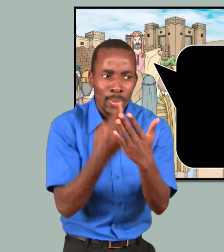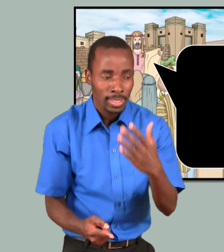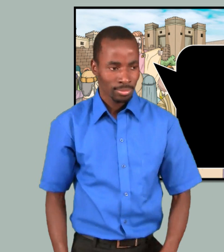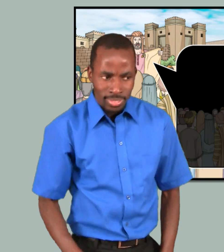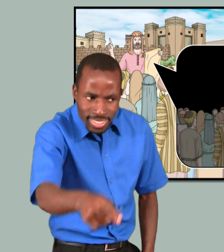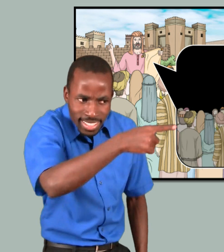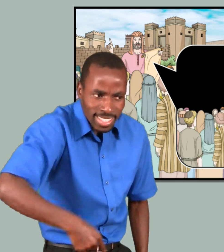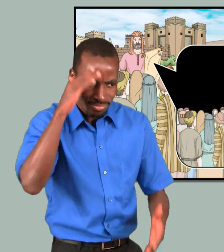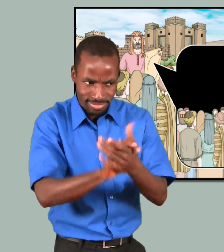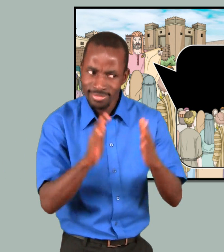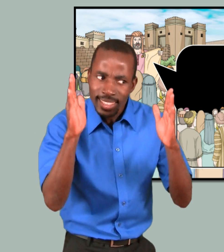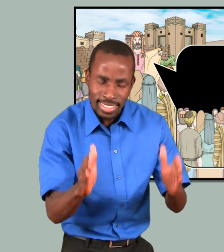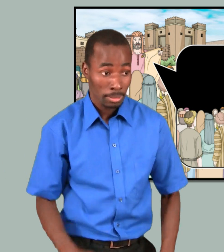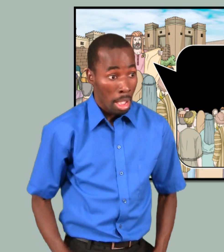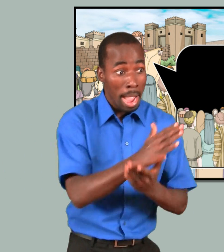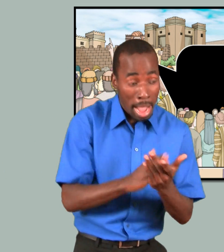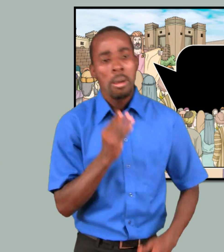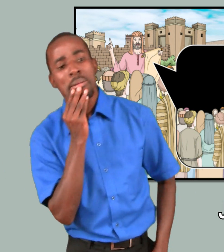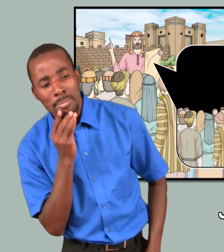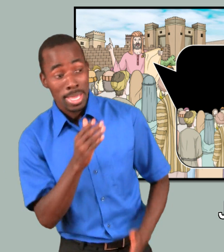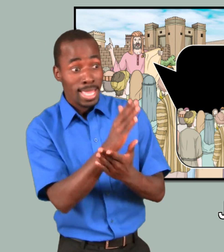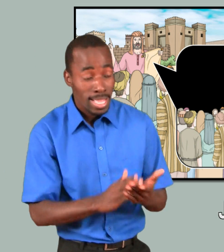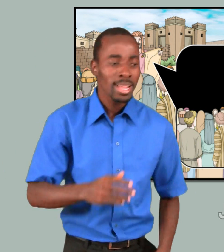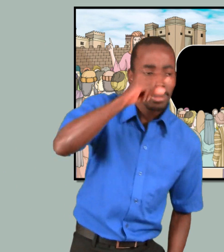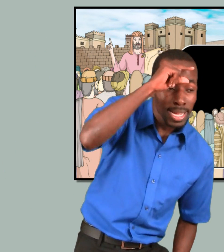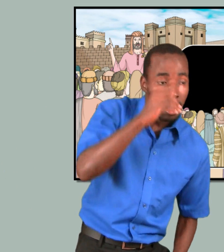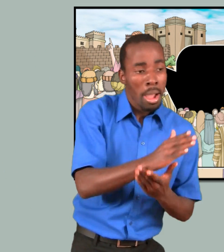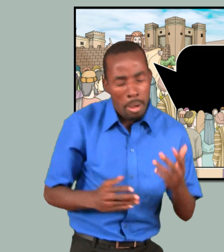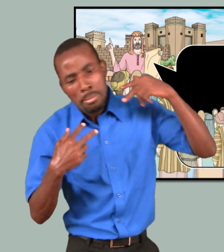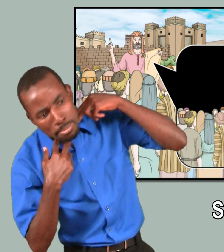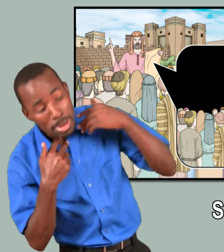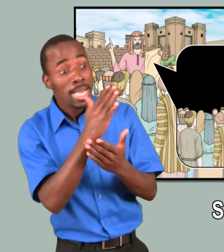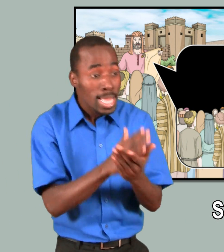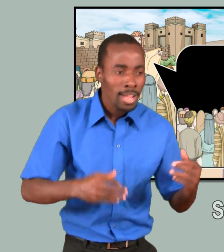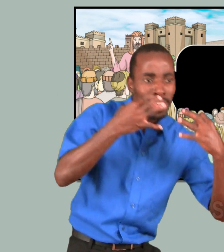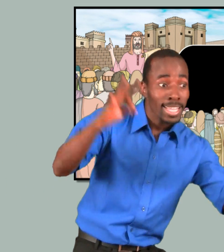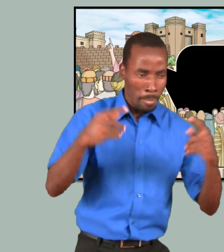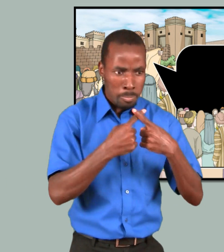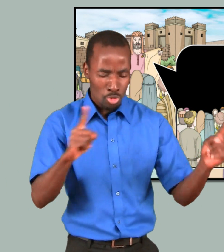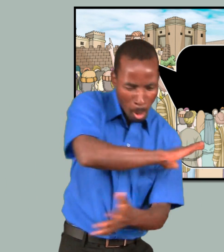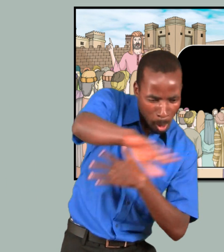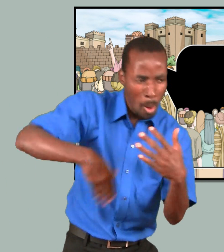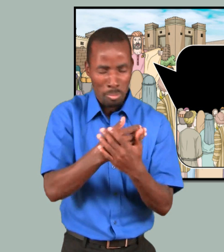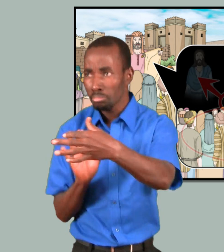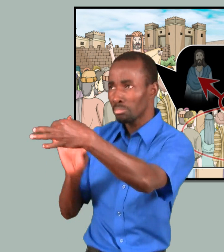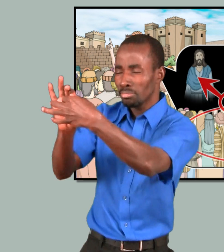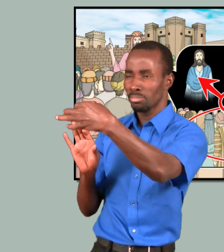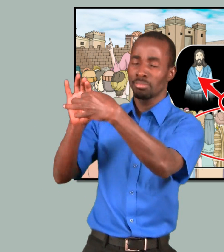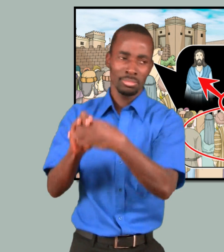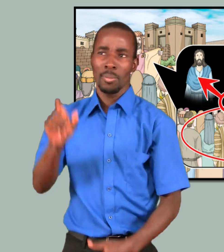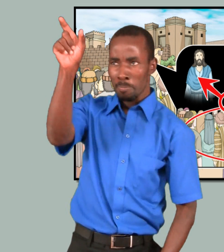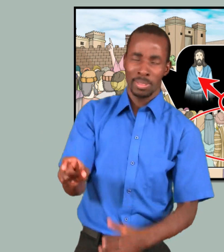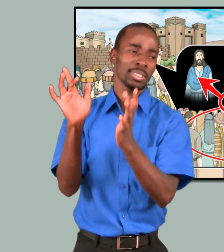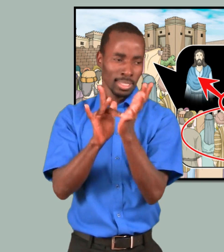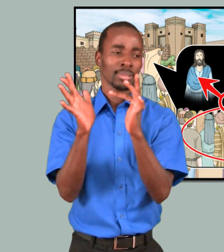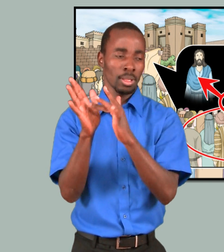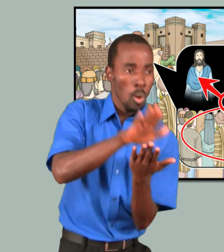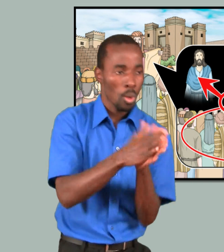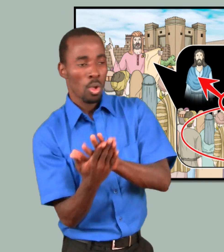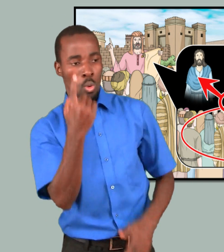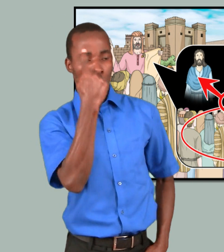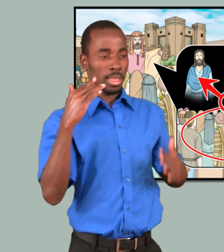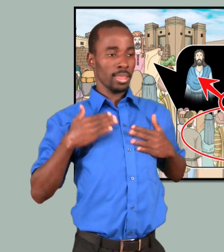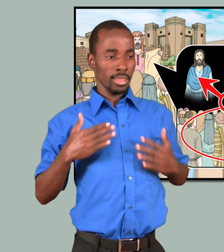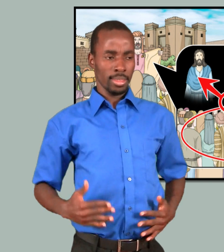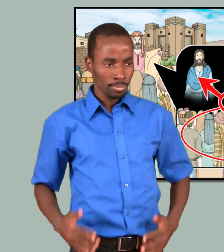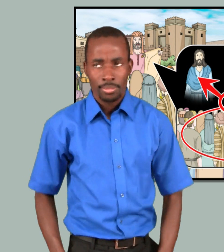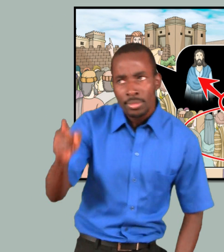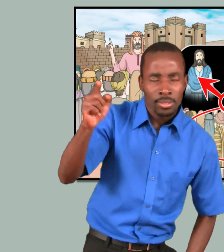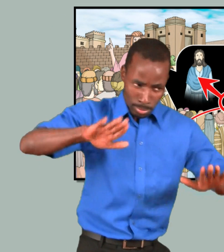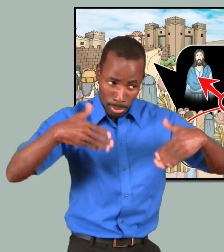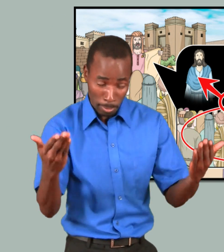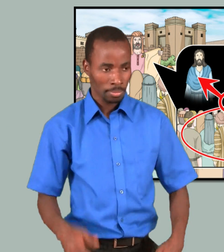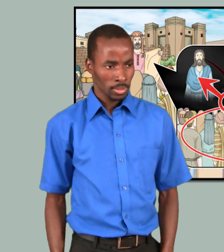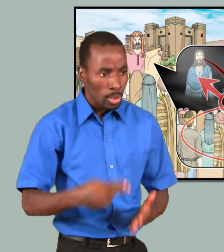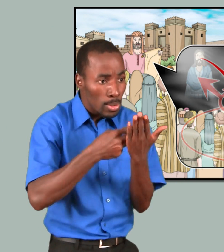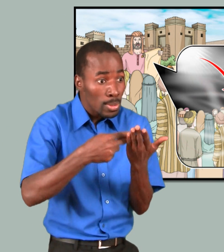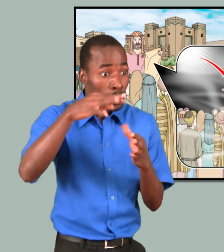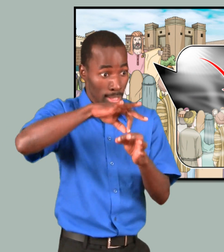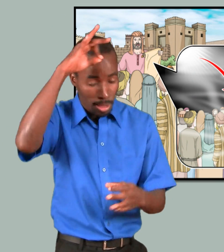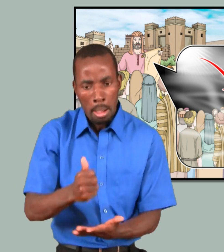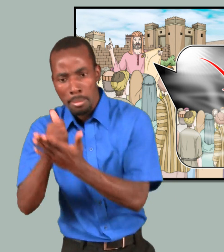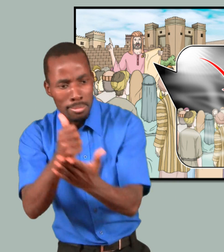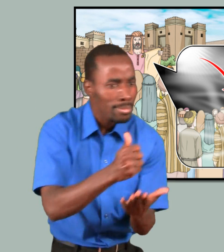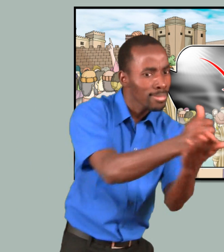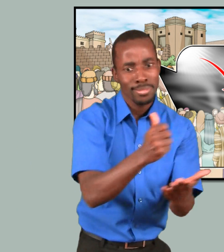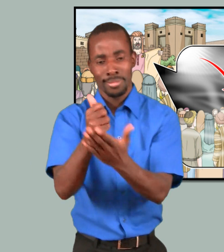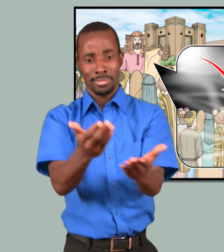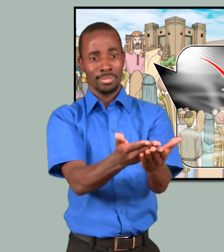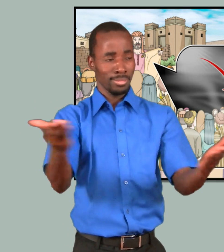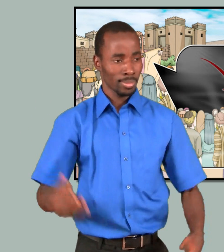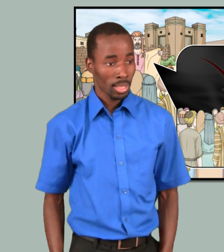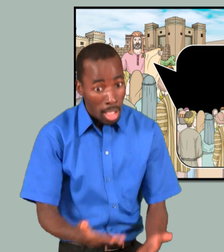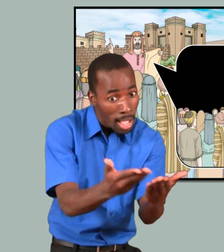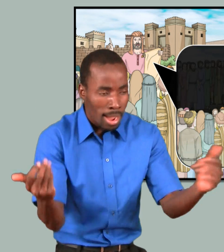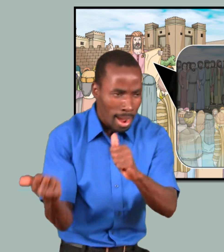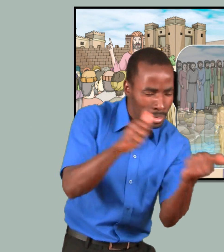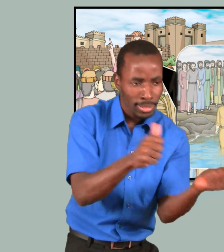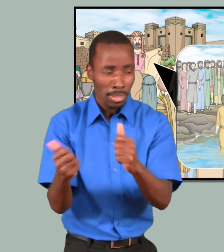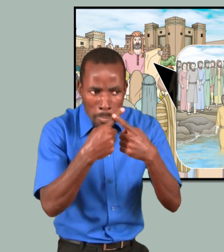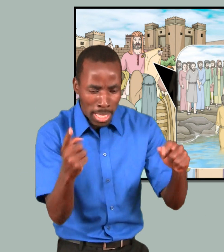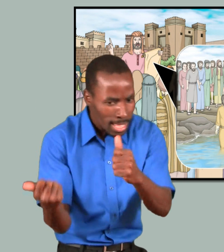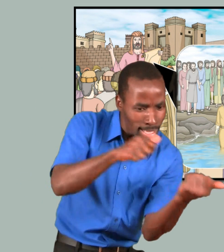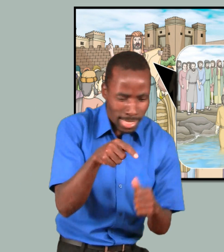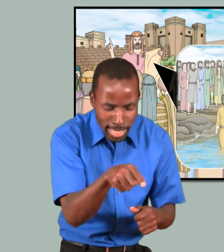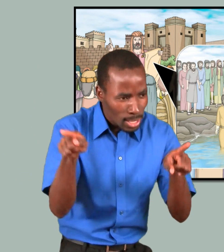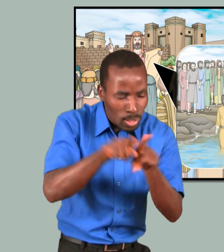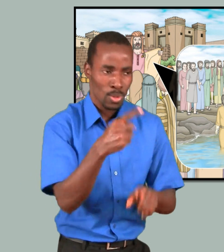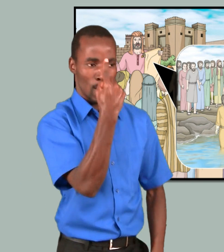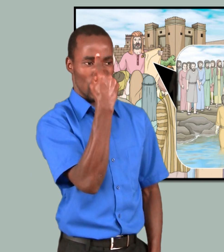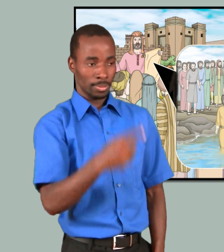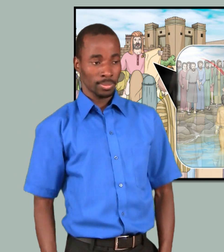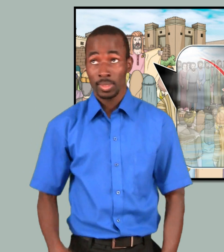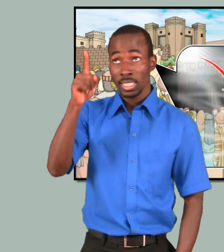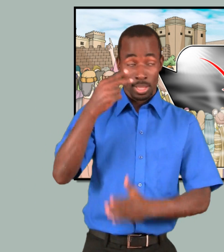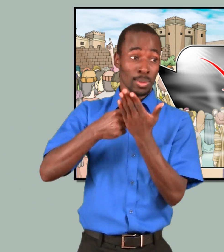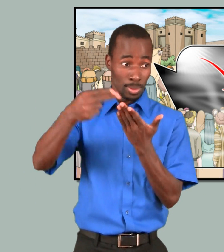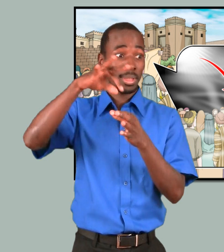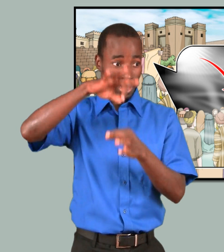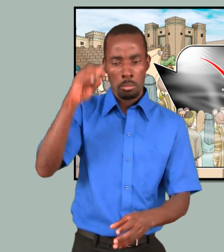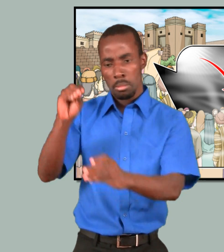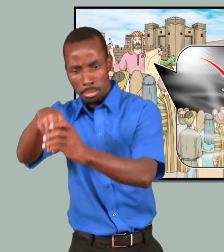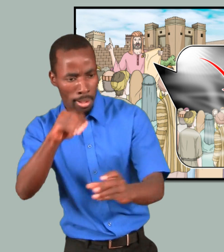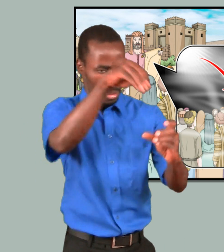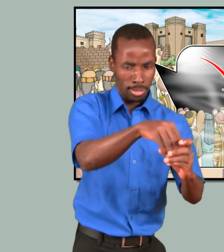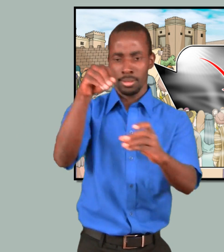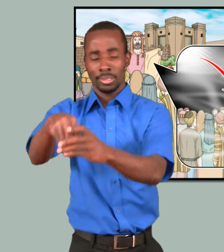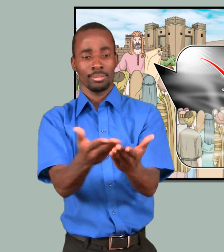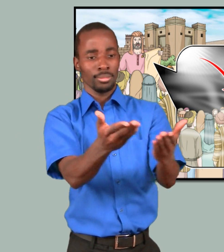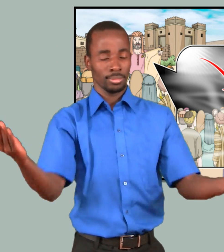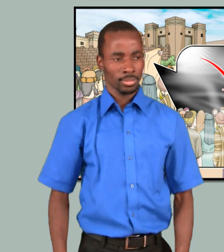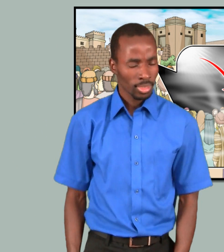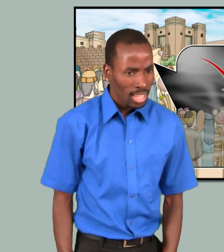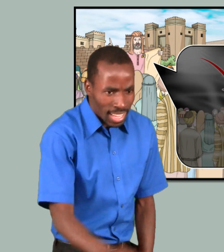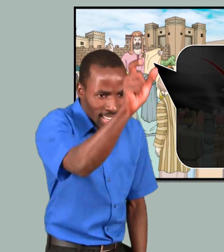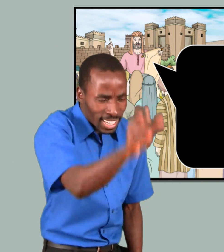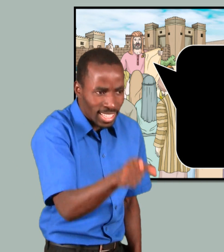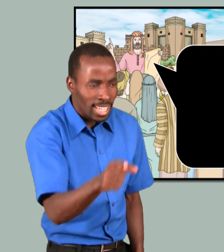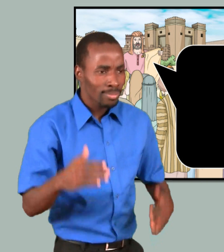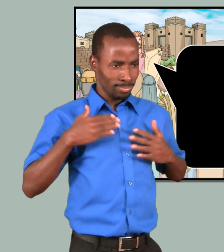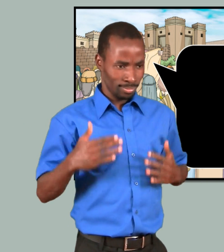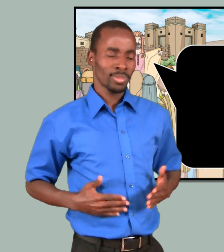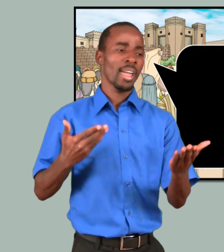For in one Spirit we were all baptized into one body, whether Jews or Greeks, slave or free, and we were all given one Spirit to drink.